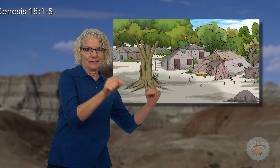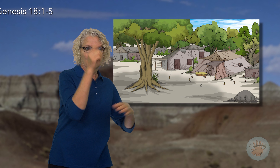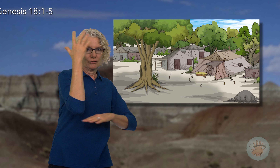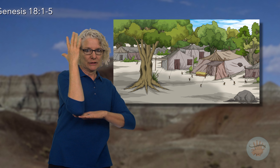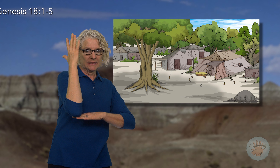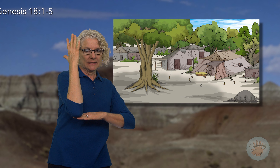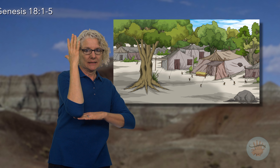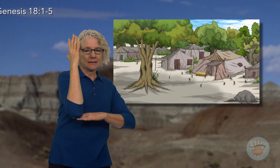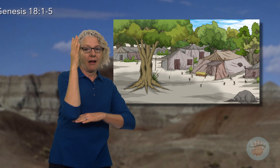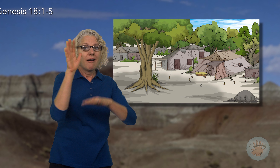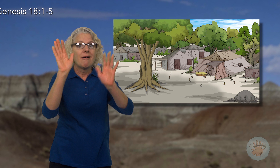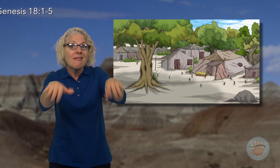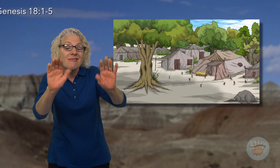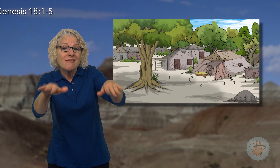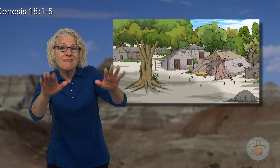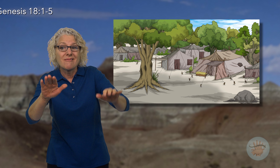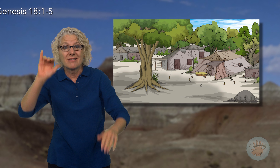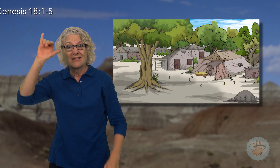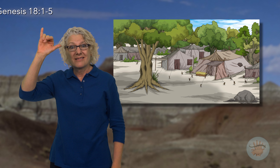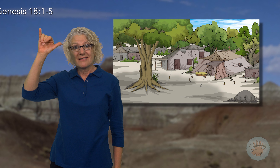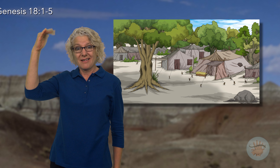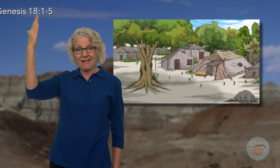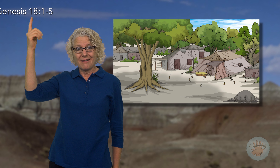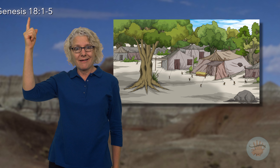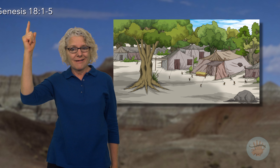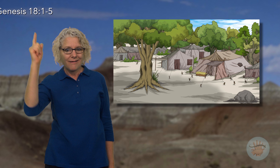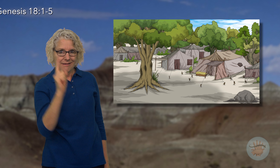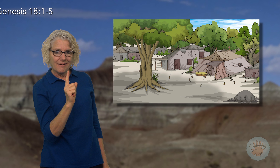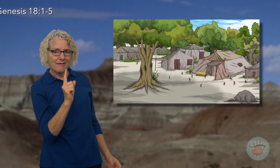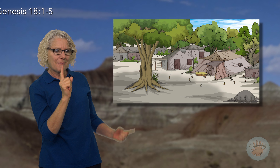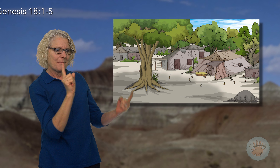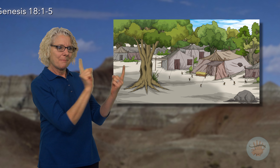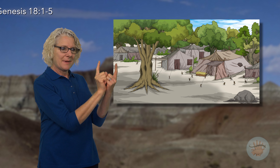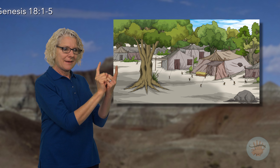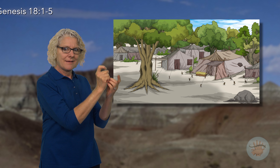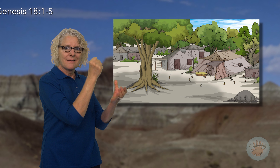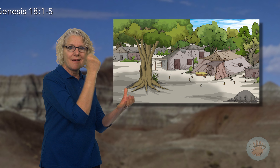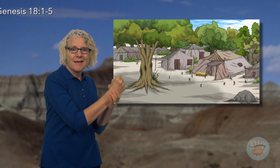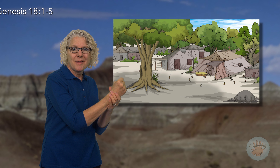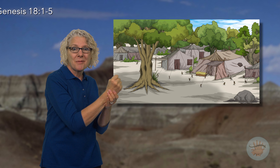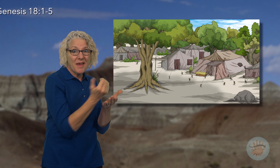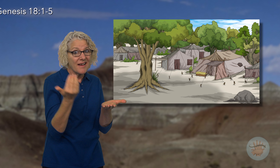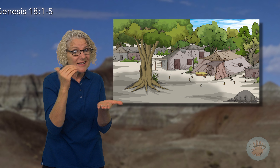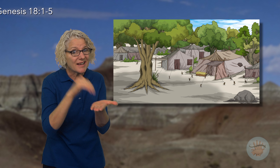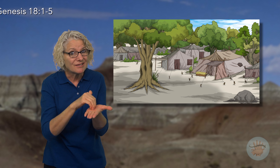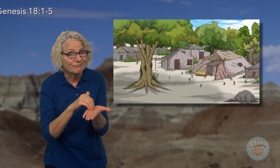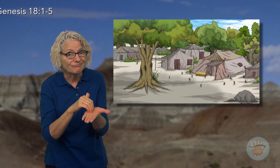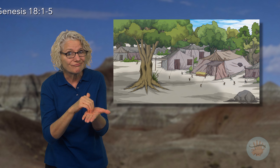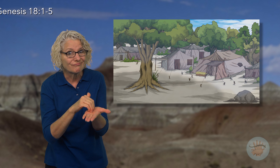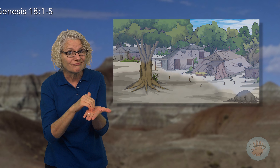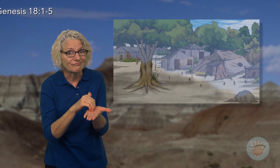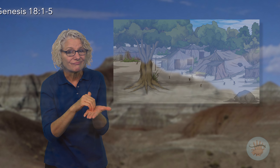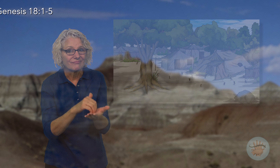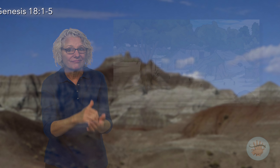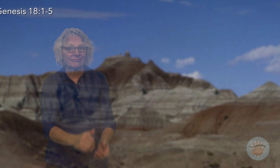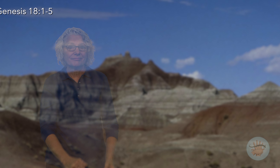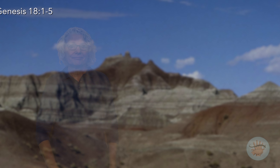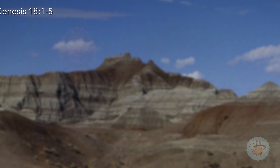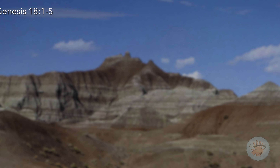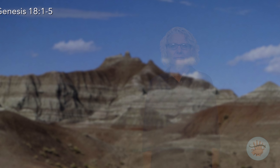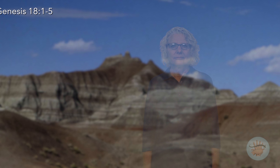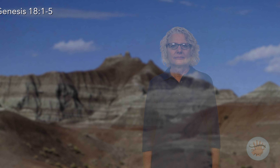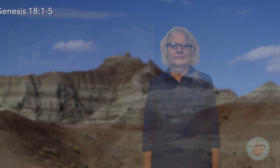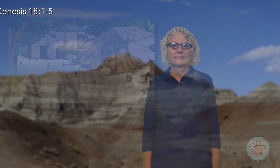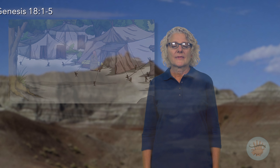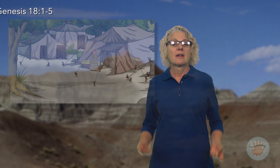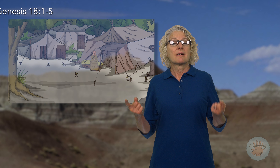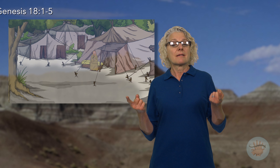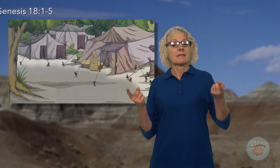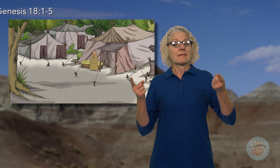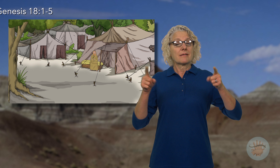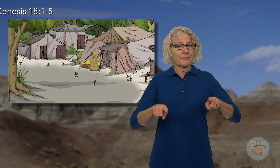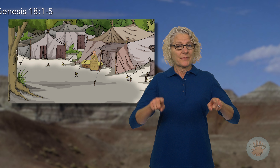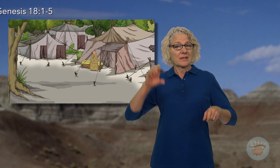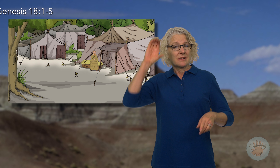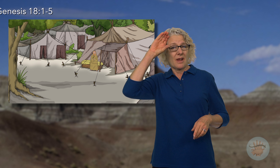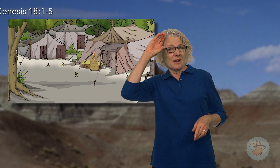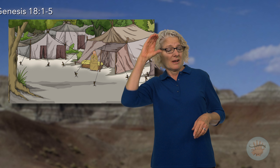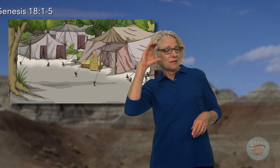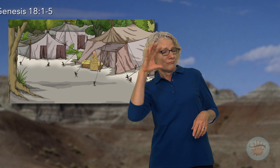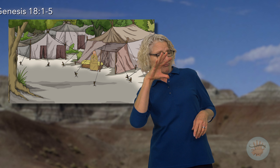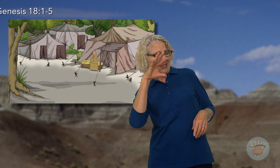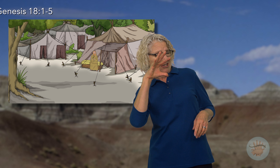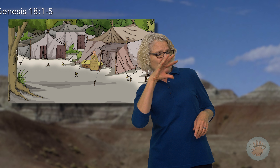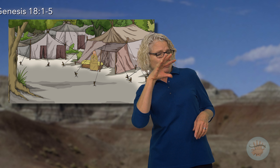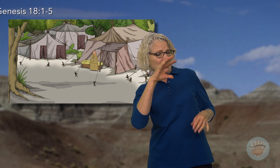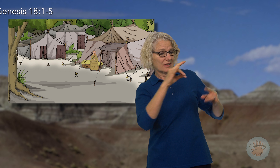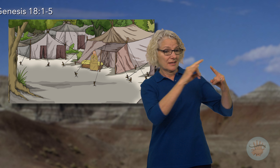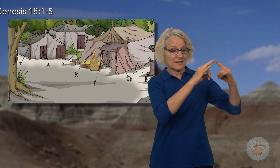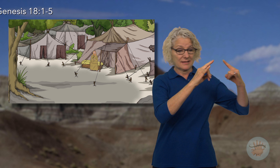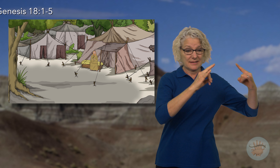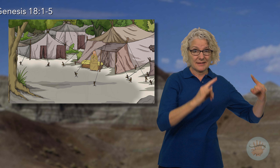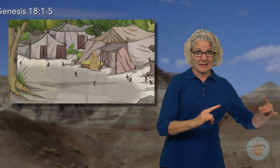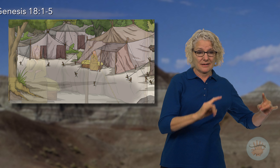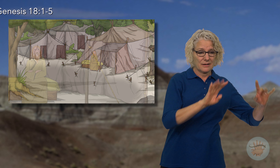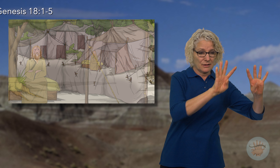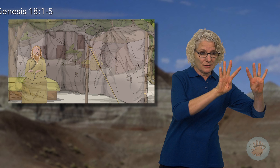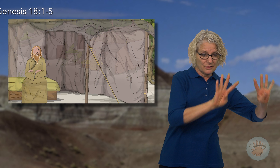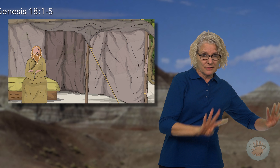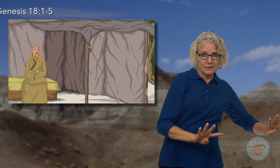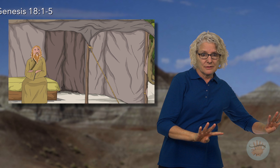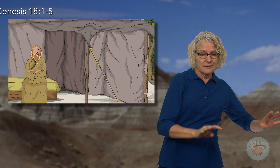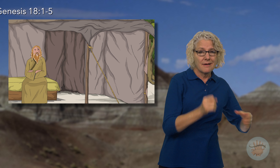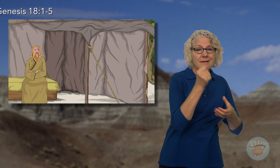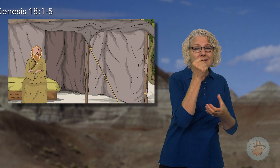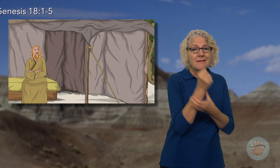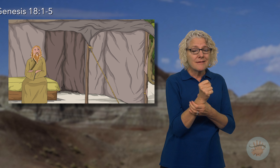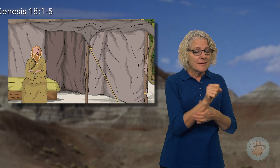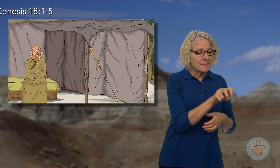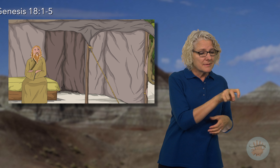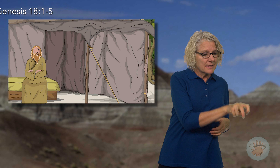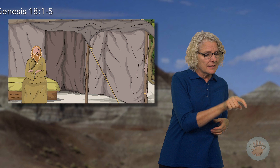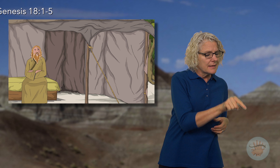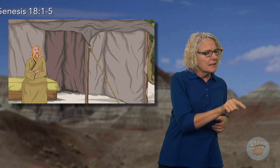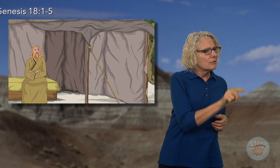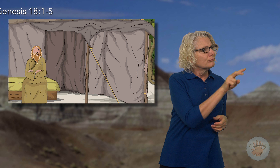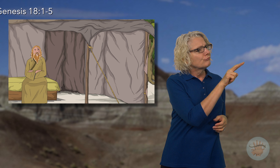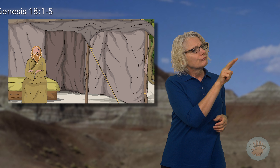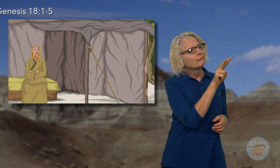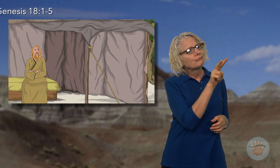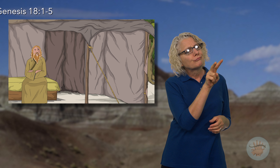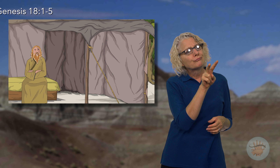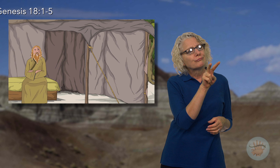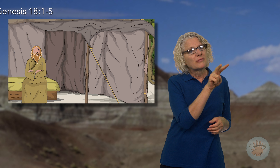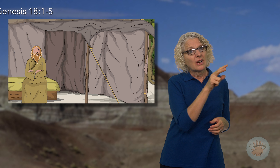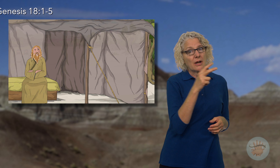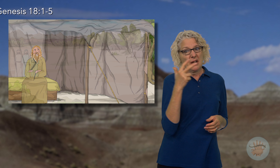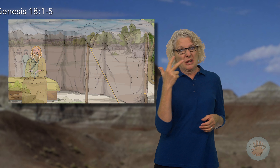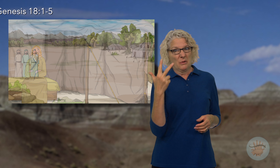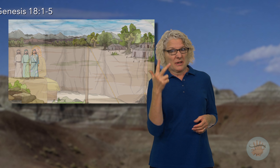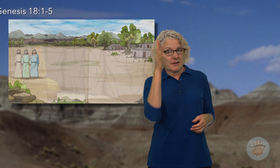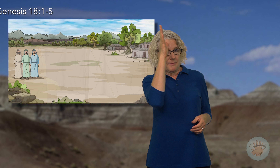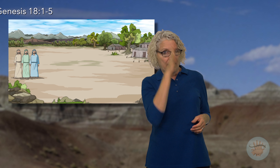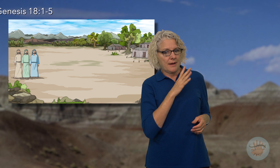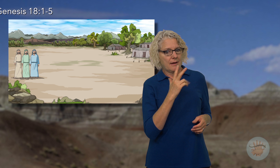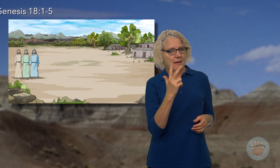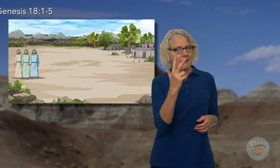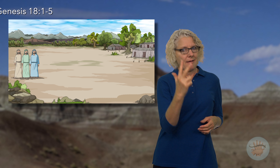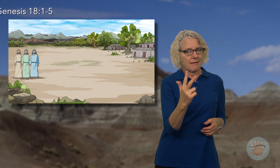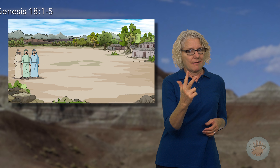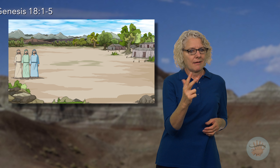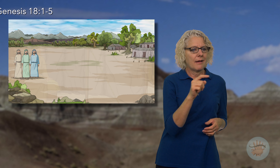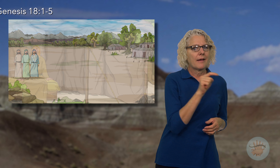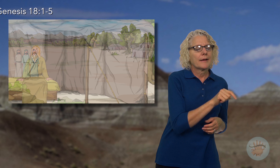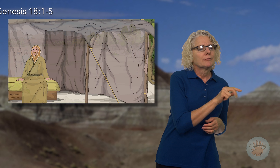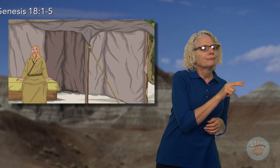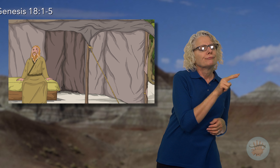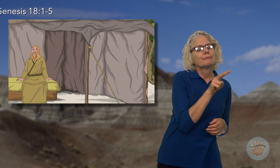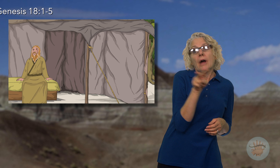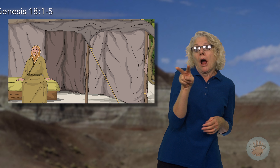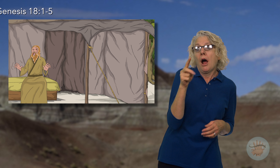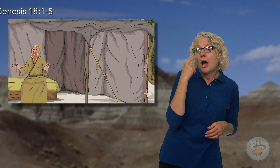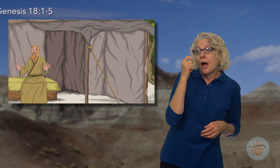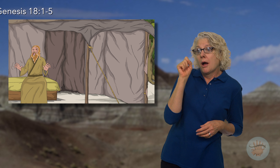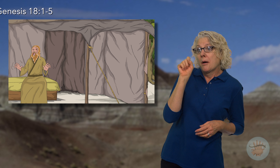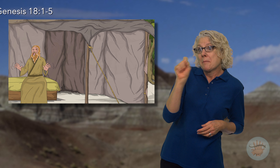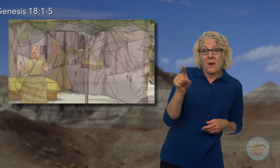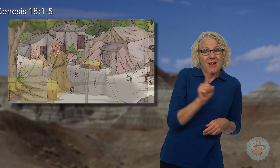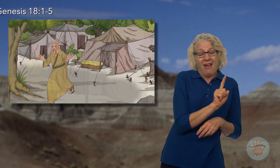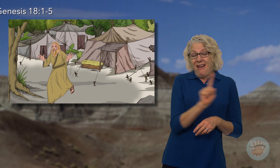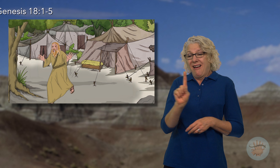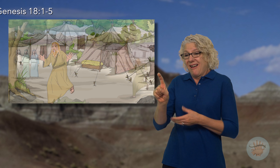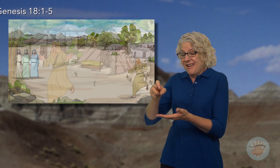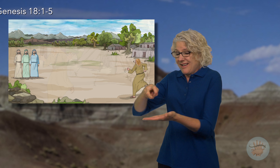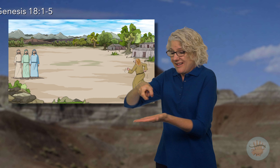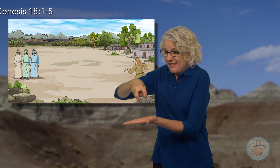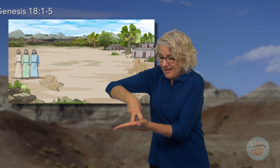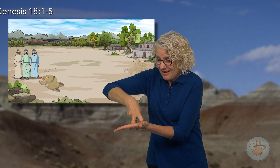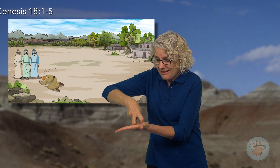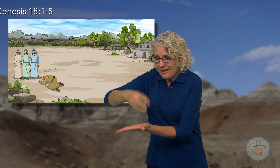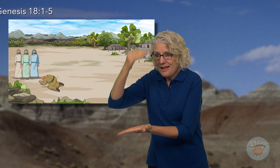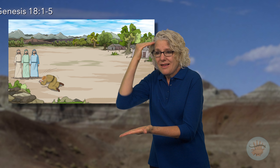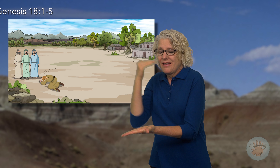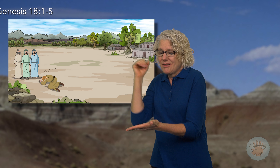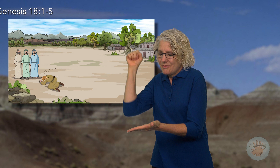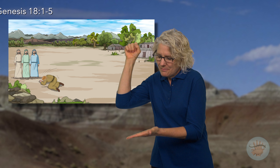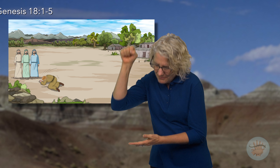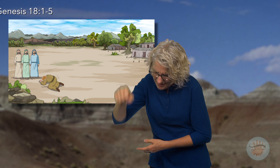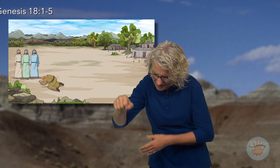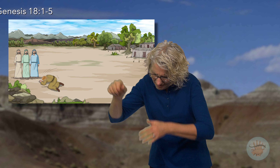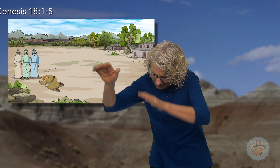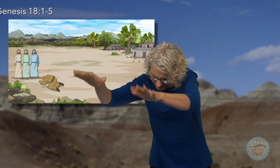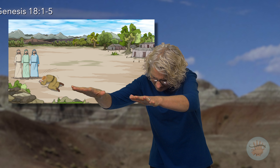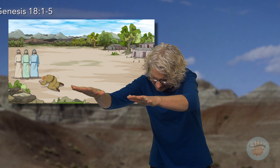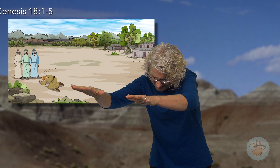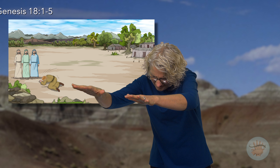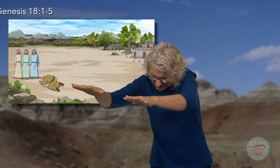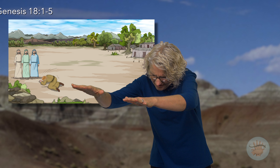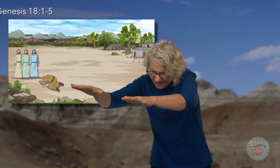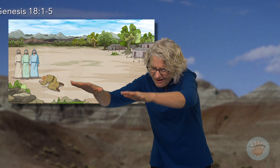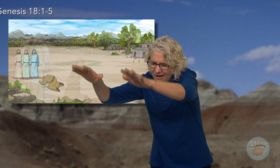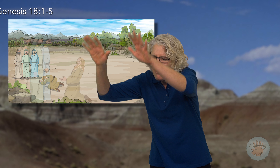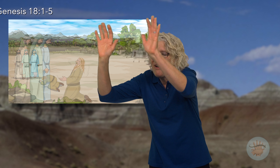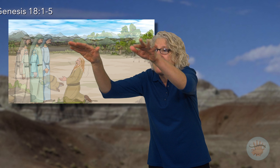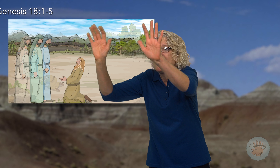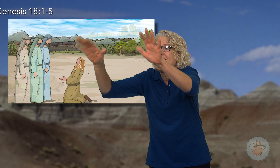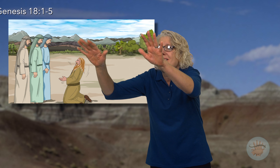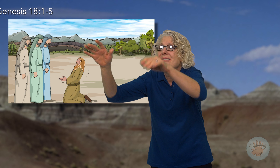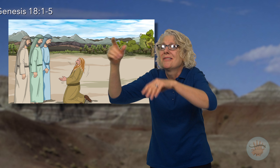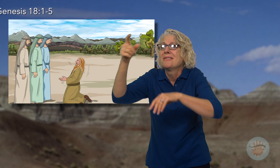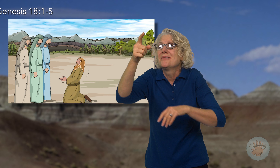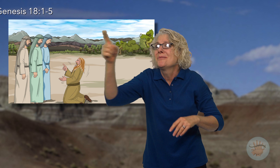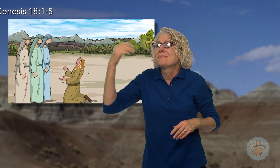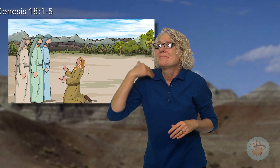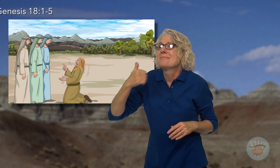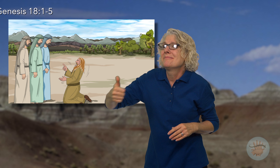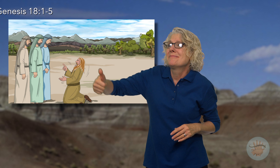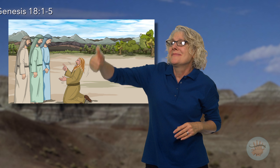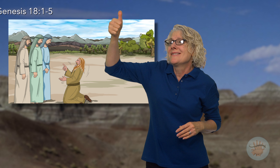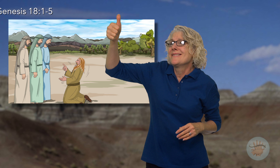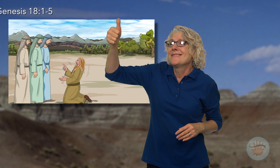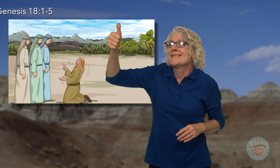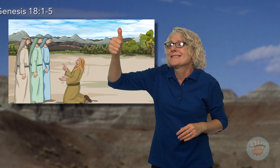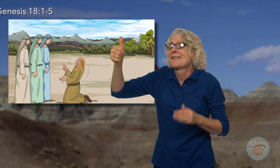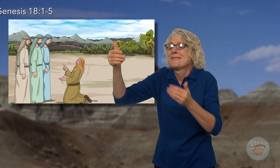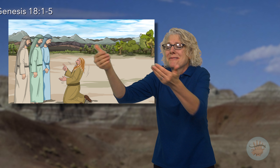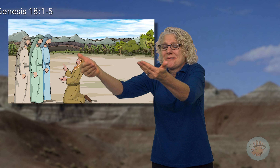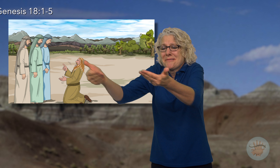And Abraham looked up and saw three men standing nearby. When he saw them, he ran from the entrance of his tent to meet them and bowed low to the ground.